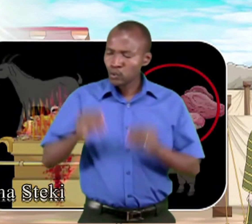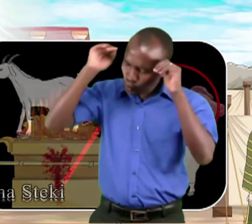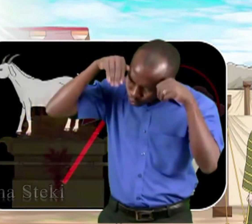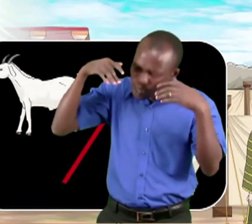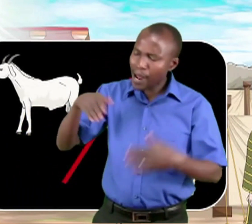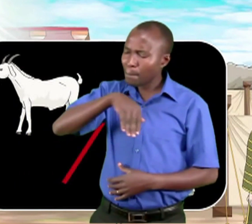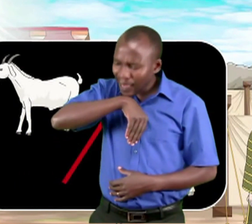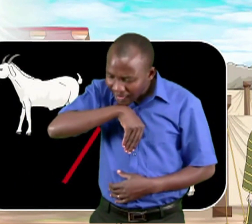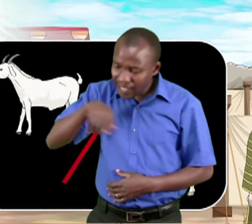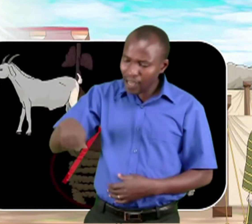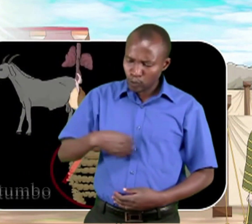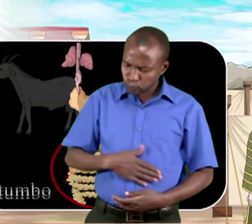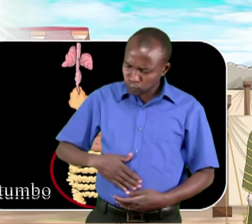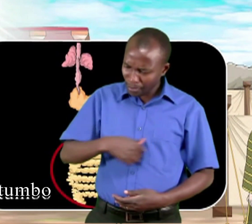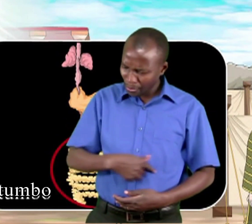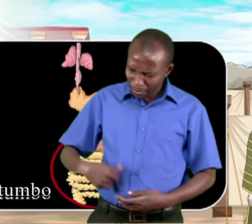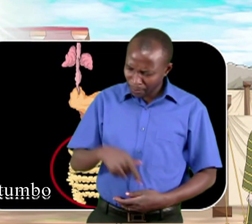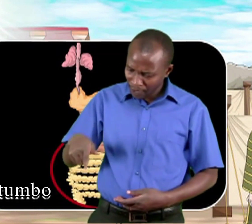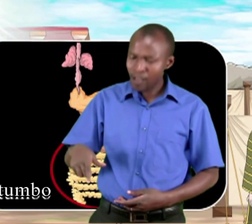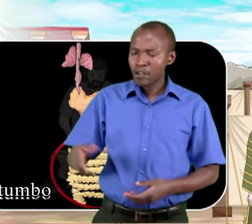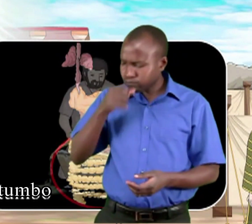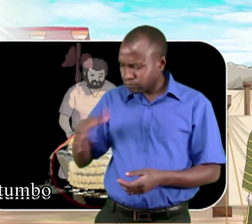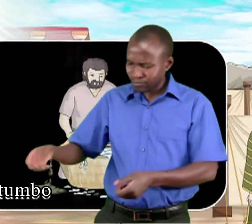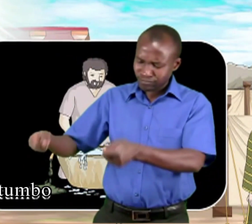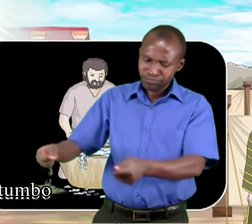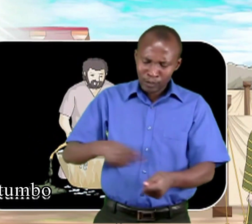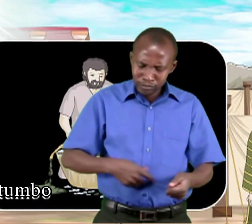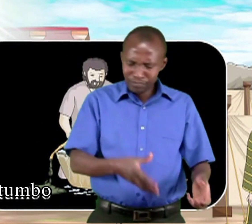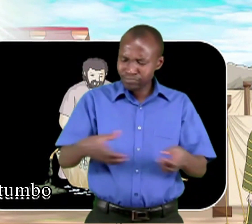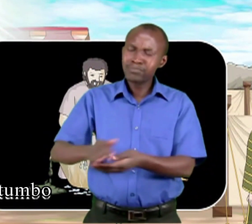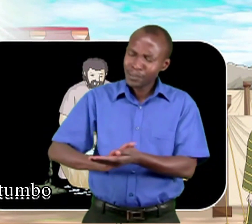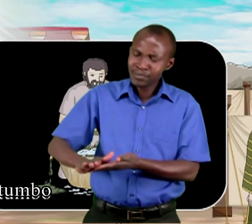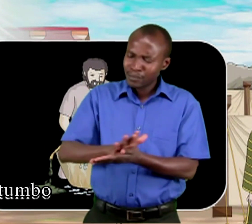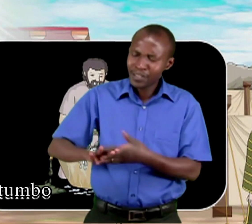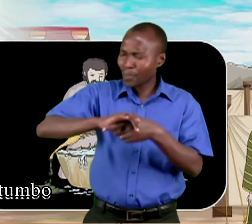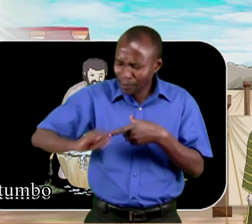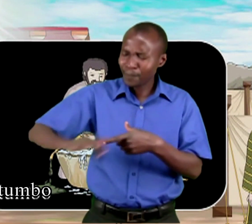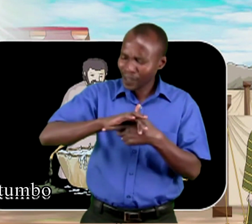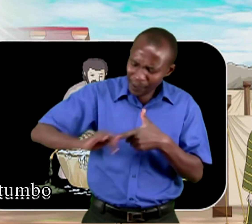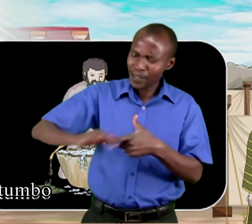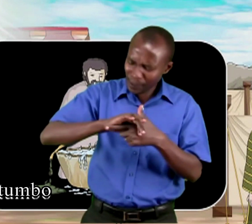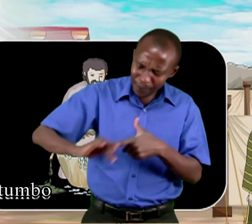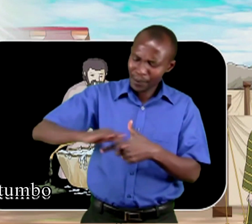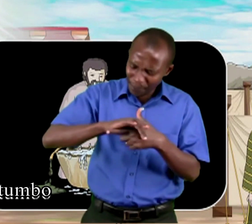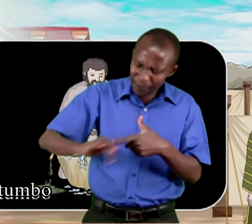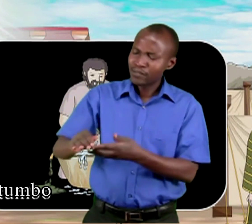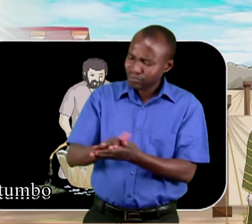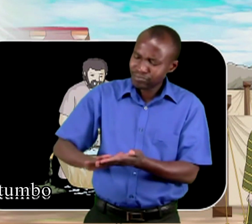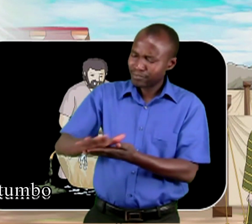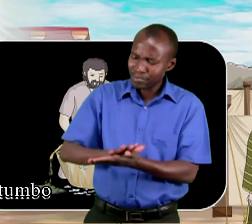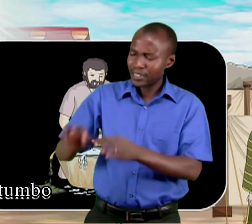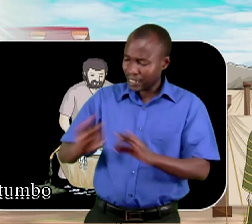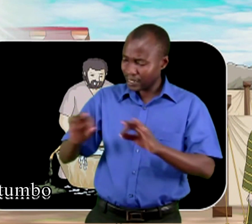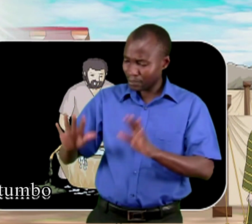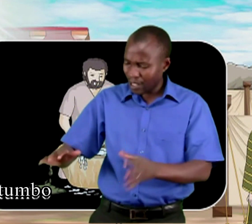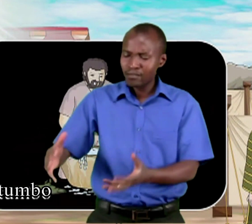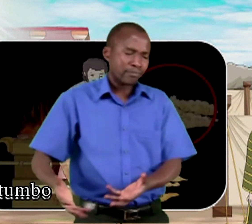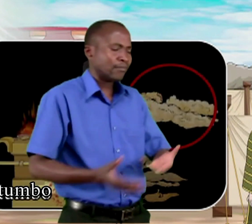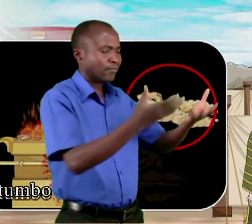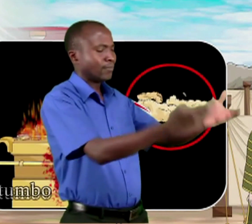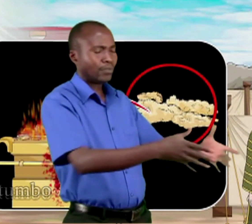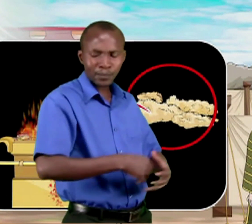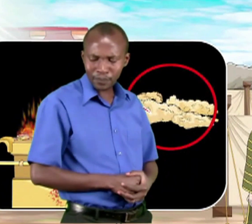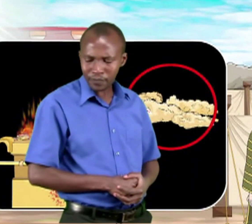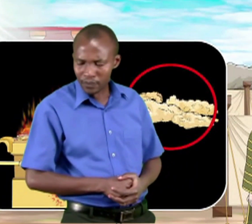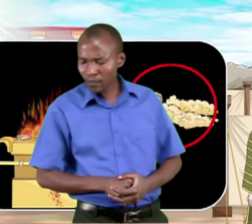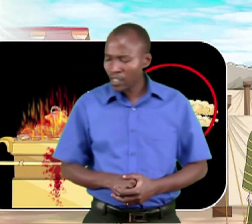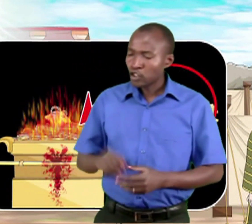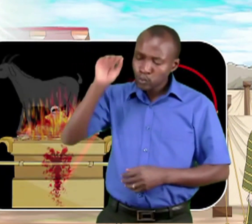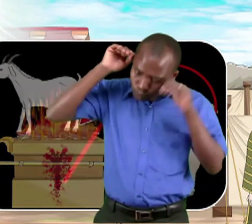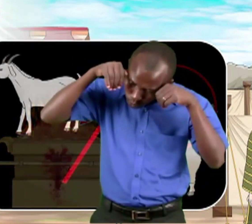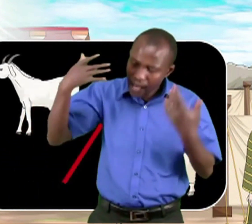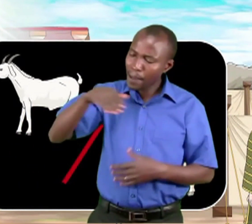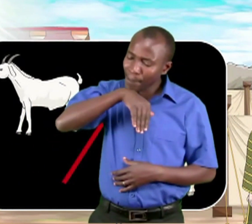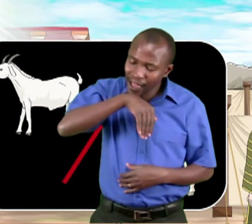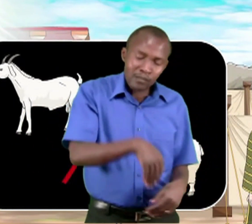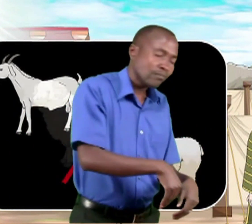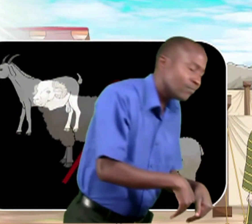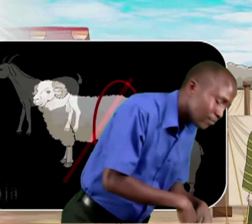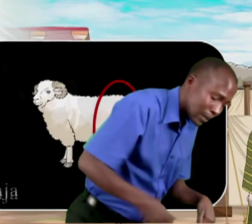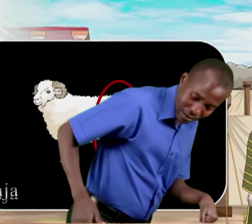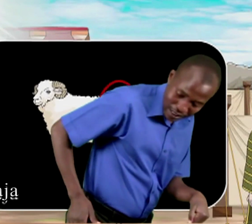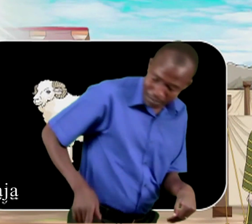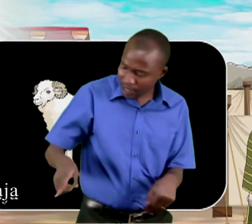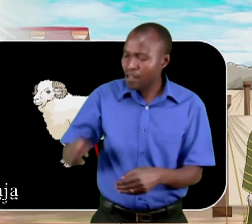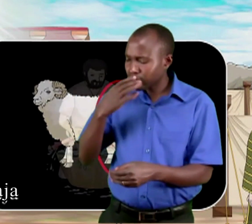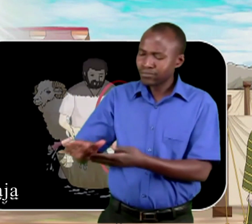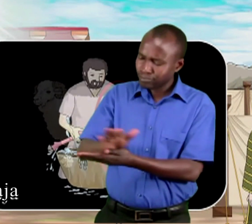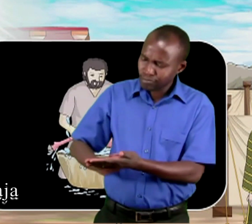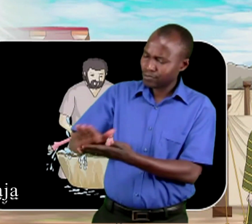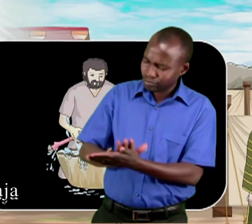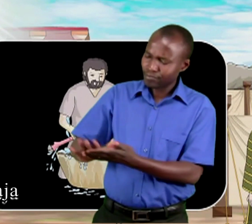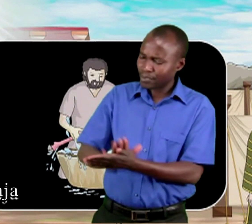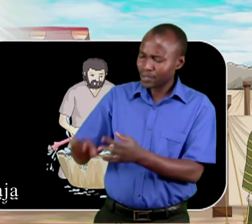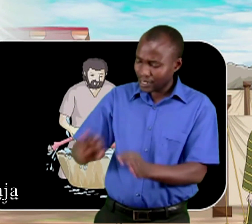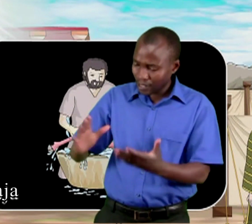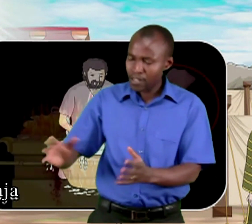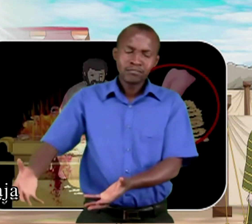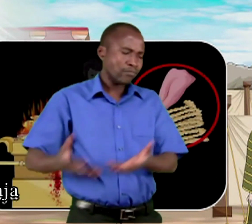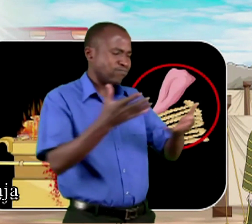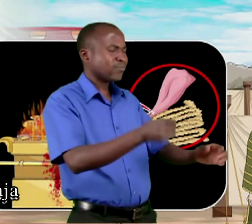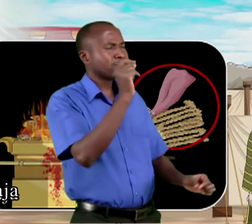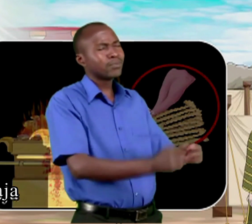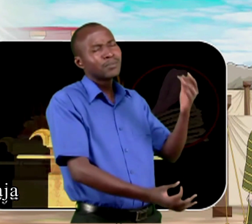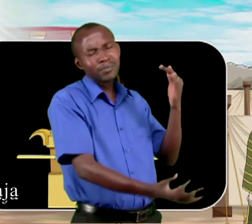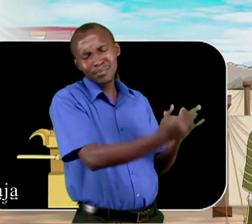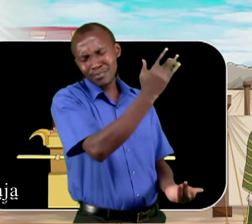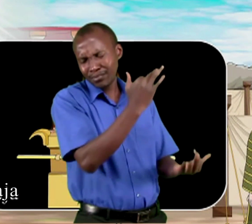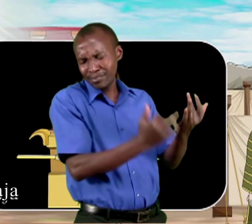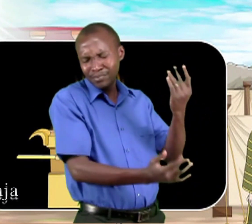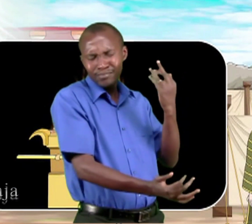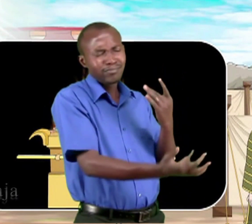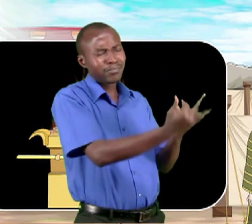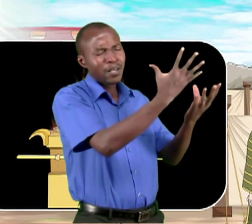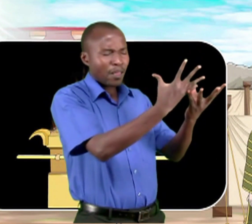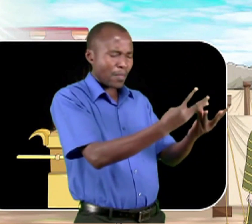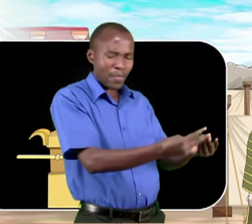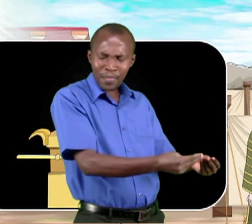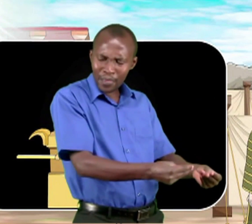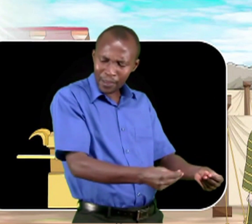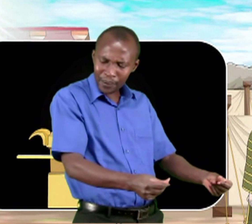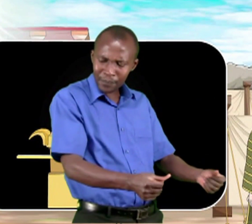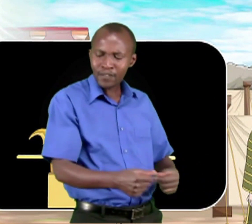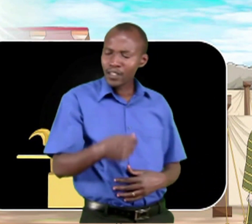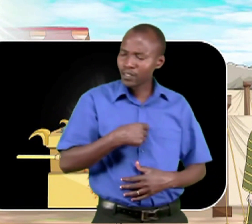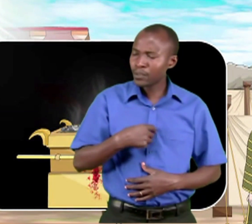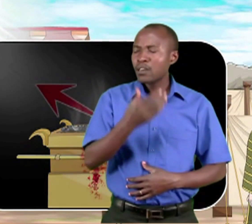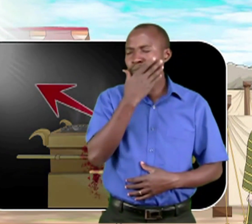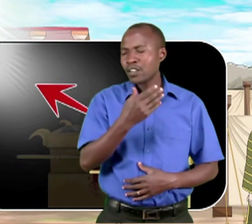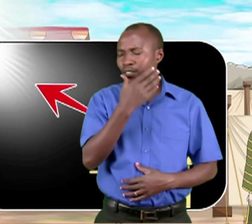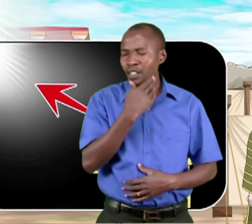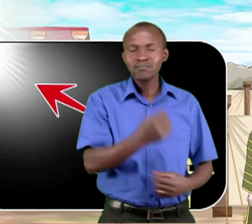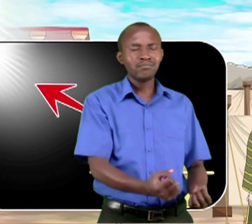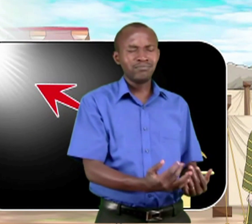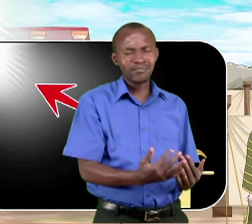The entrails and legs must be washed with water, and the priest shall bring all of it and burn it on the altar;